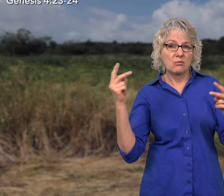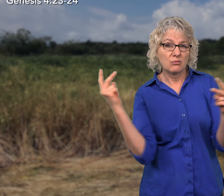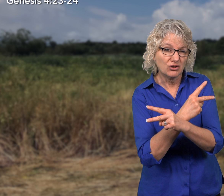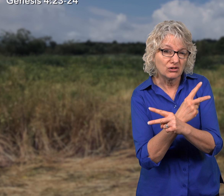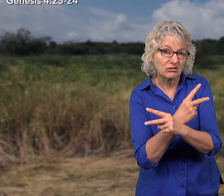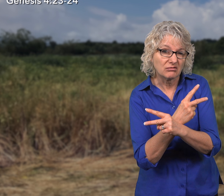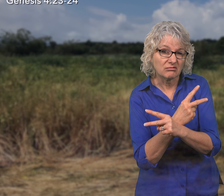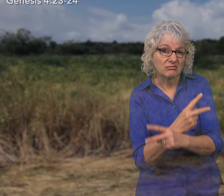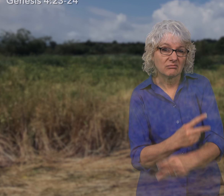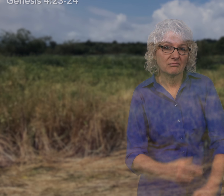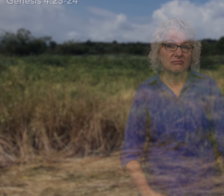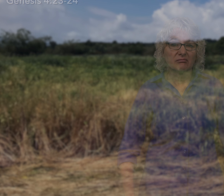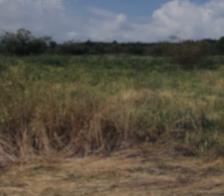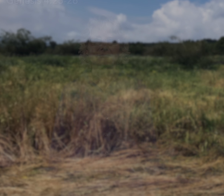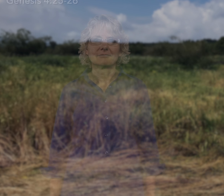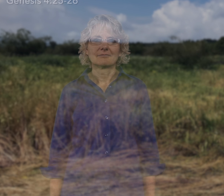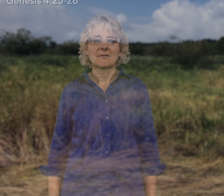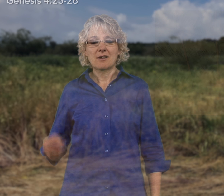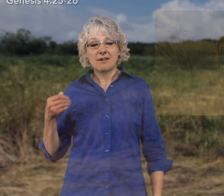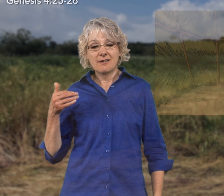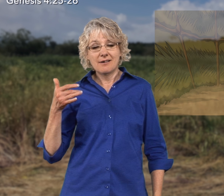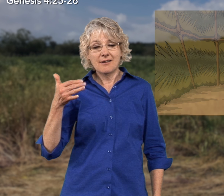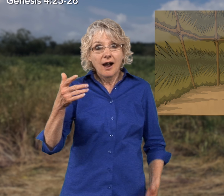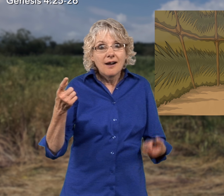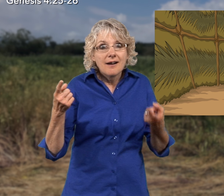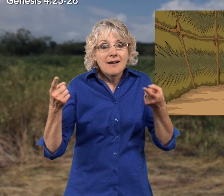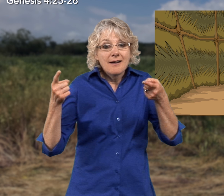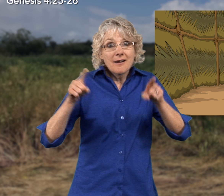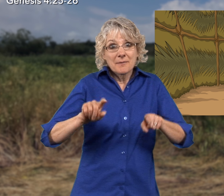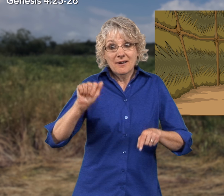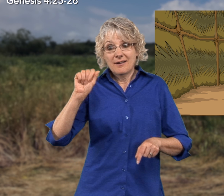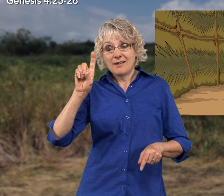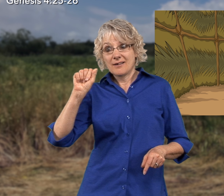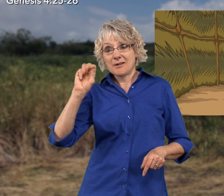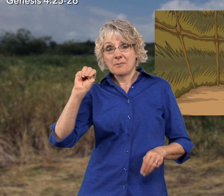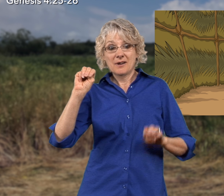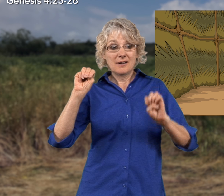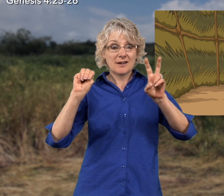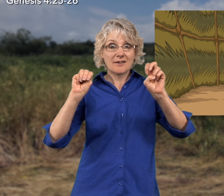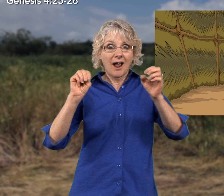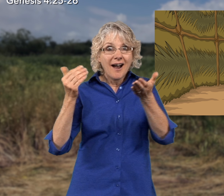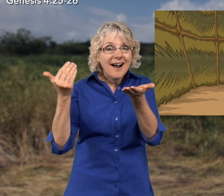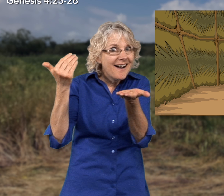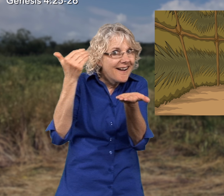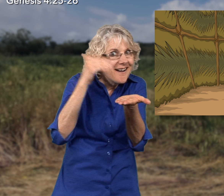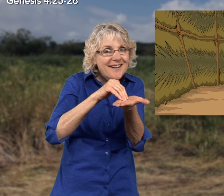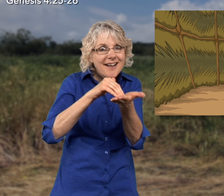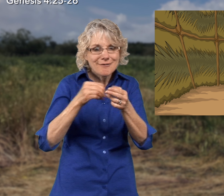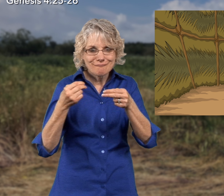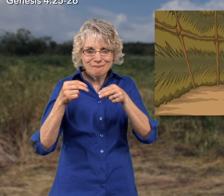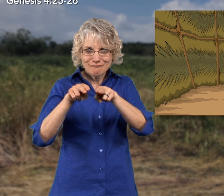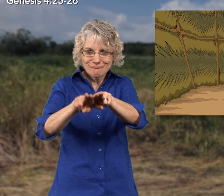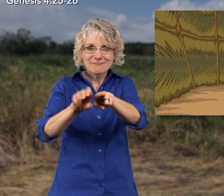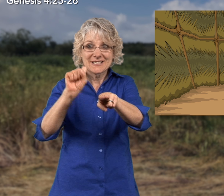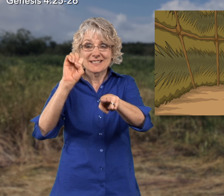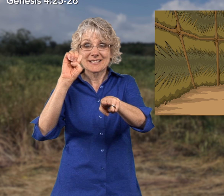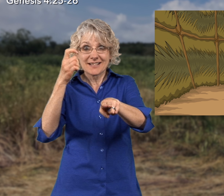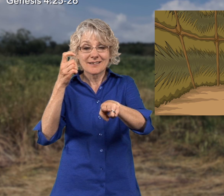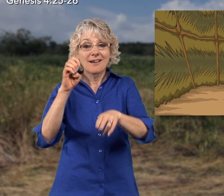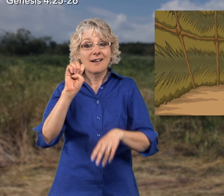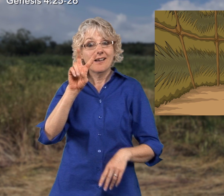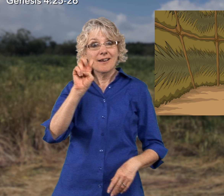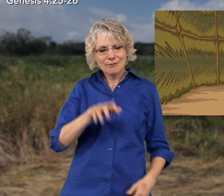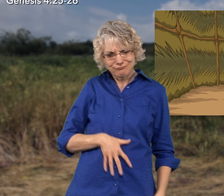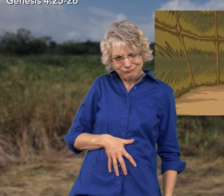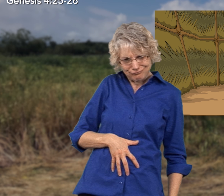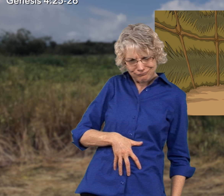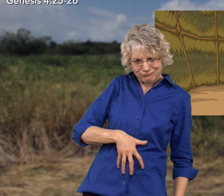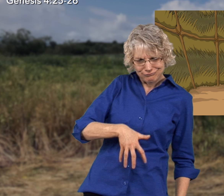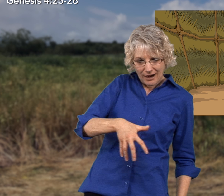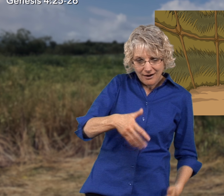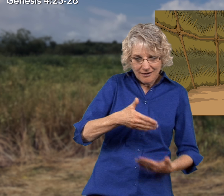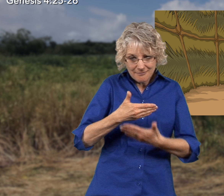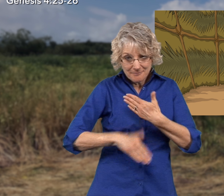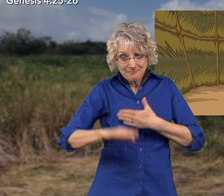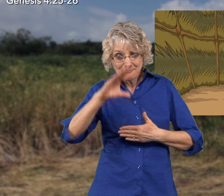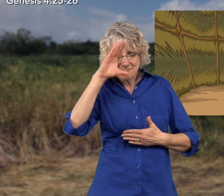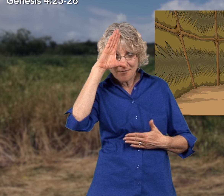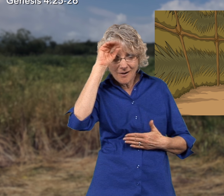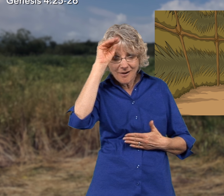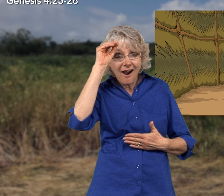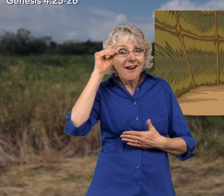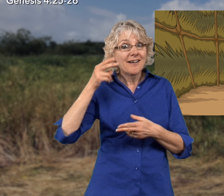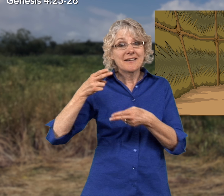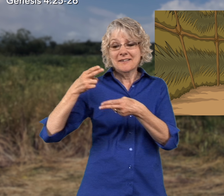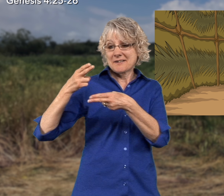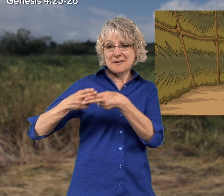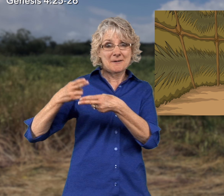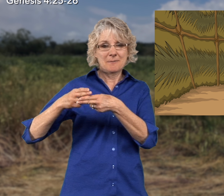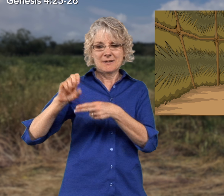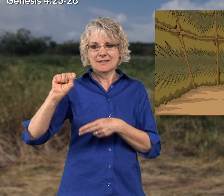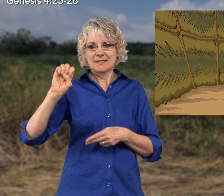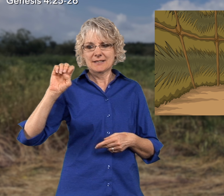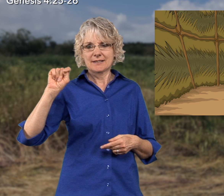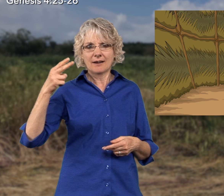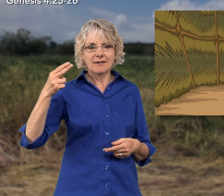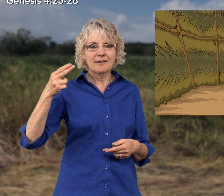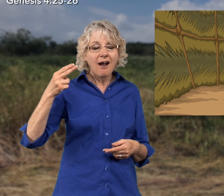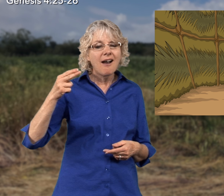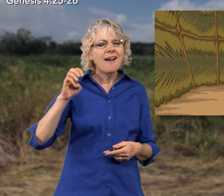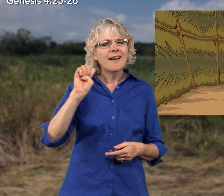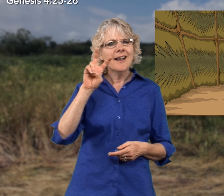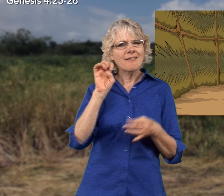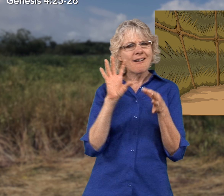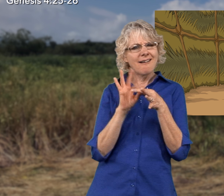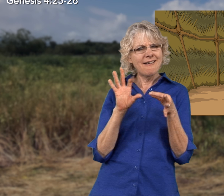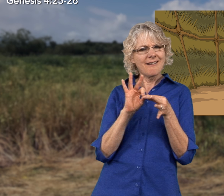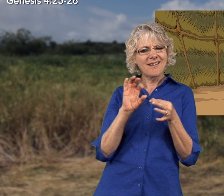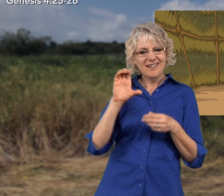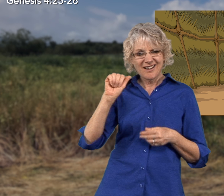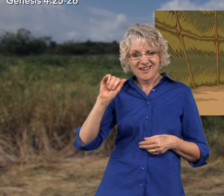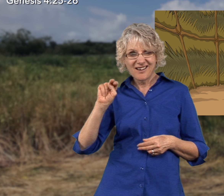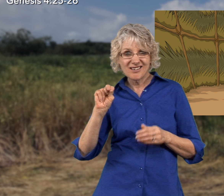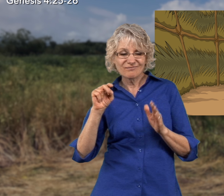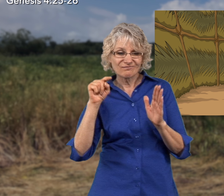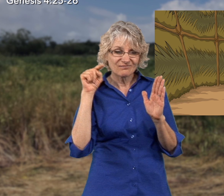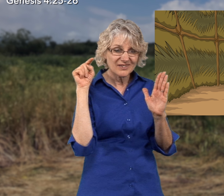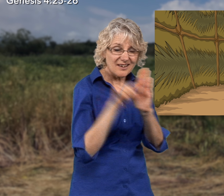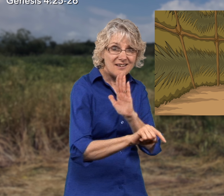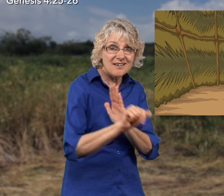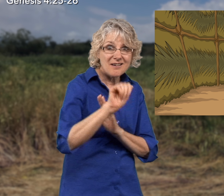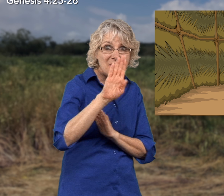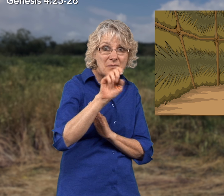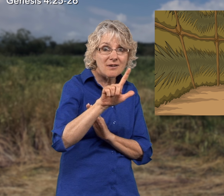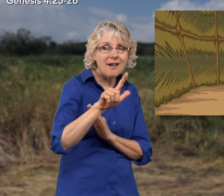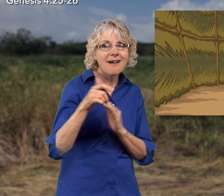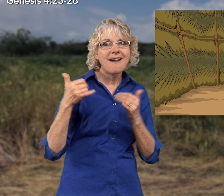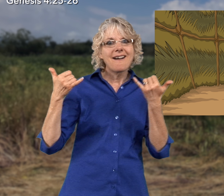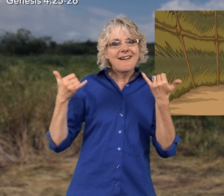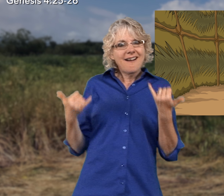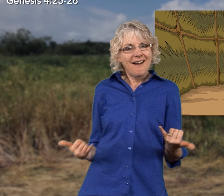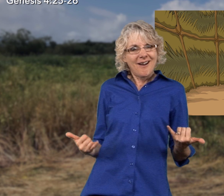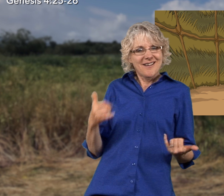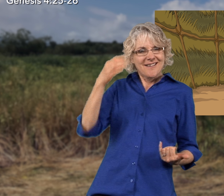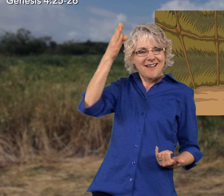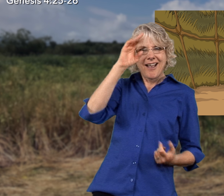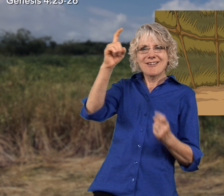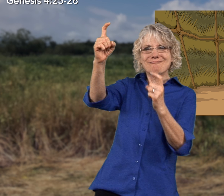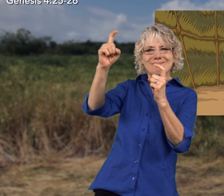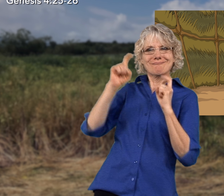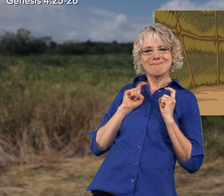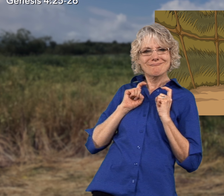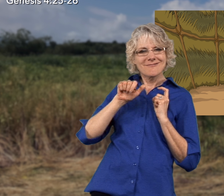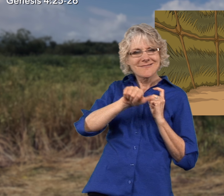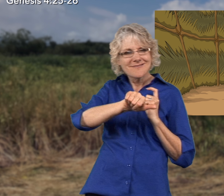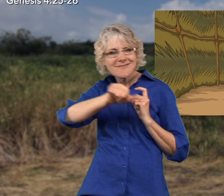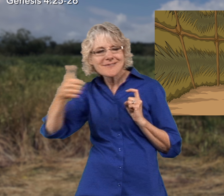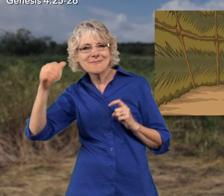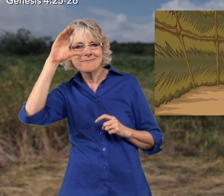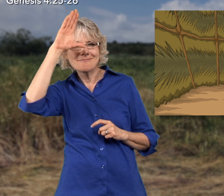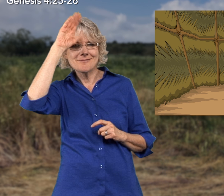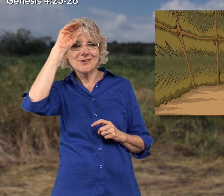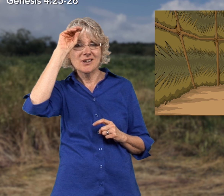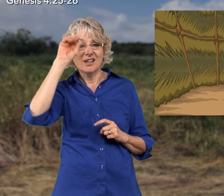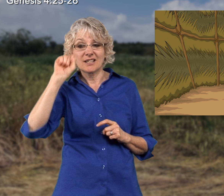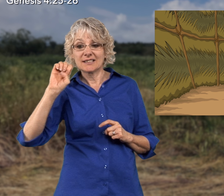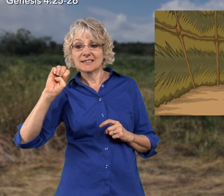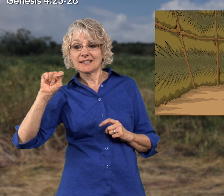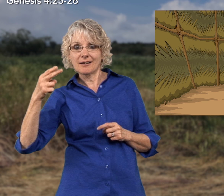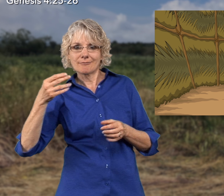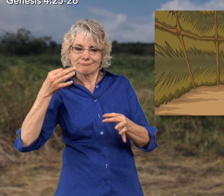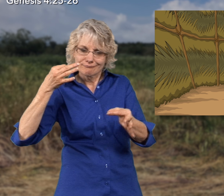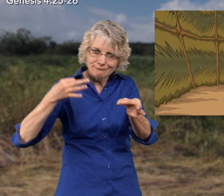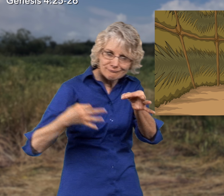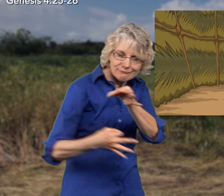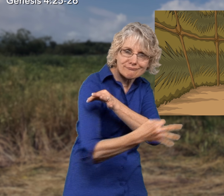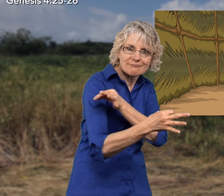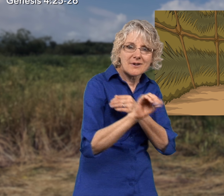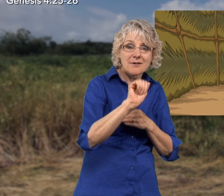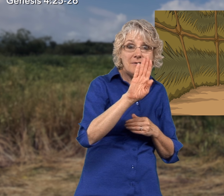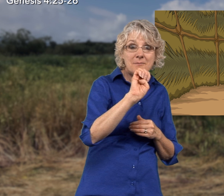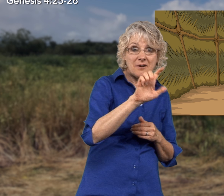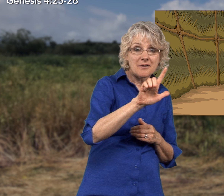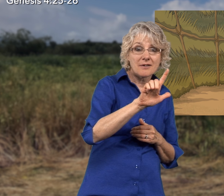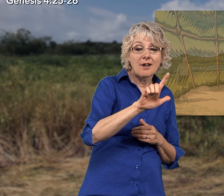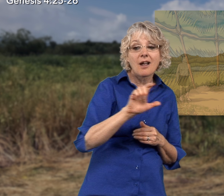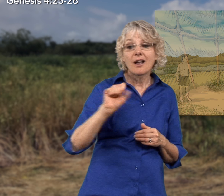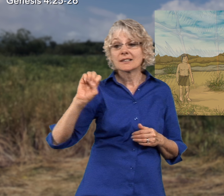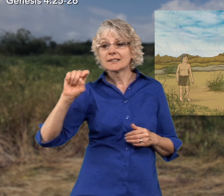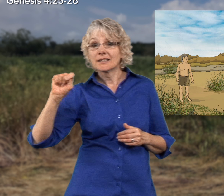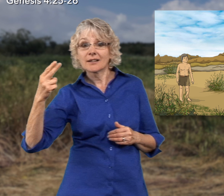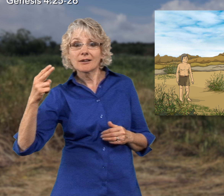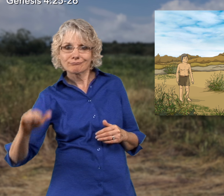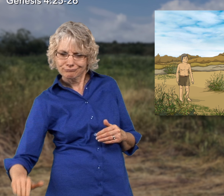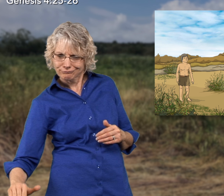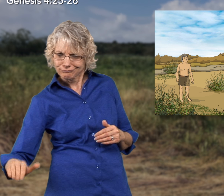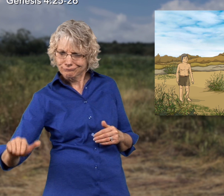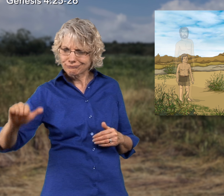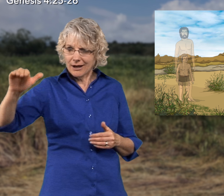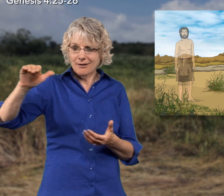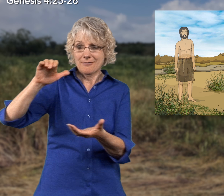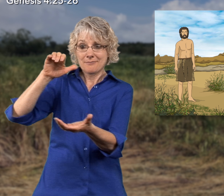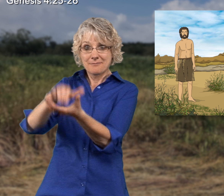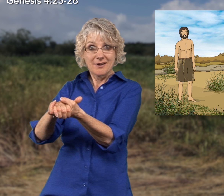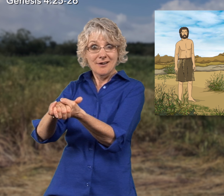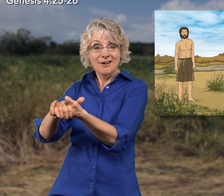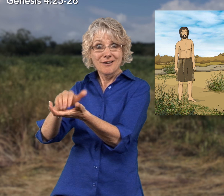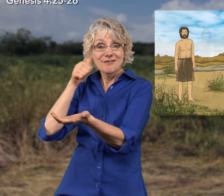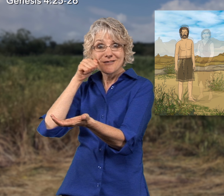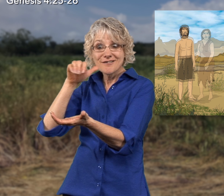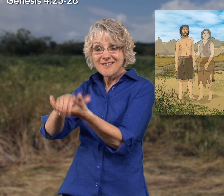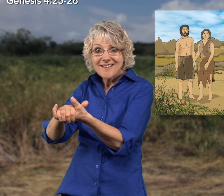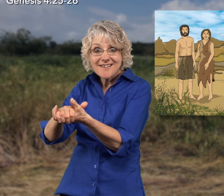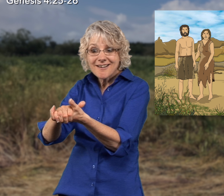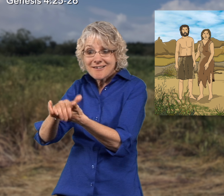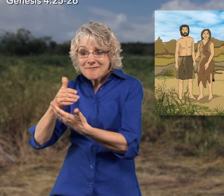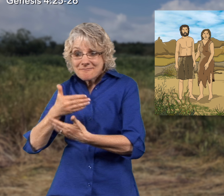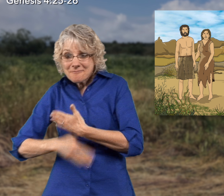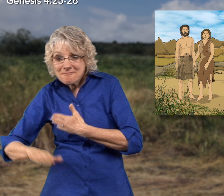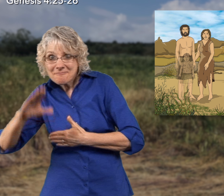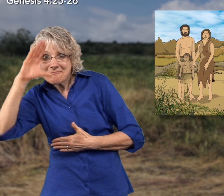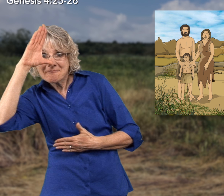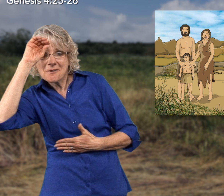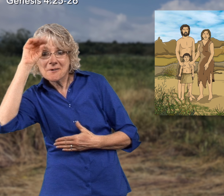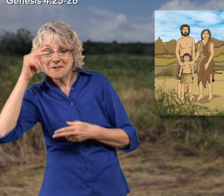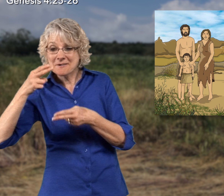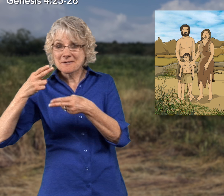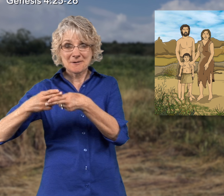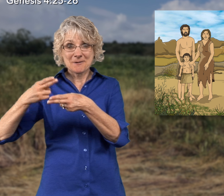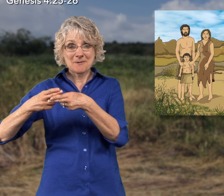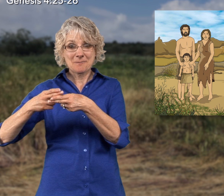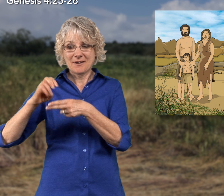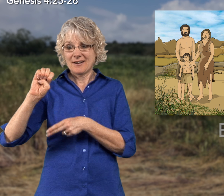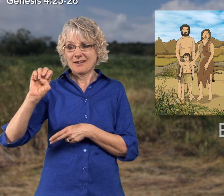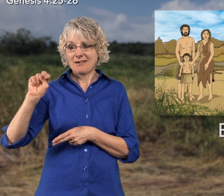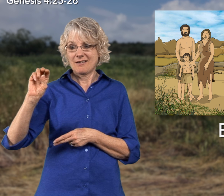And Adam again had relations with his wife, and she gave birth to a son and named him Seth, saying, “God has granted me another seed in place of Abel, since Cain killed him.”